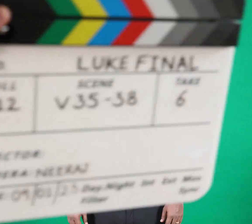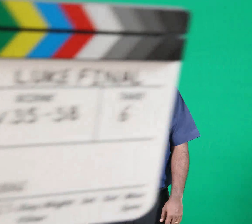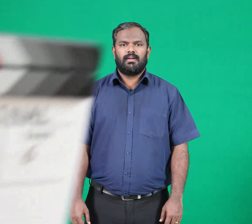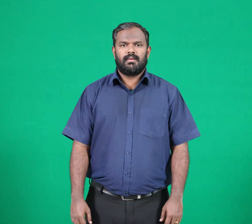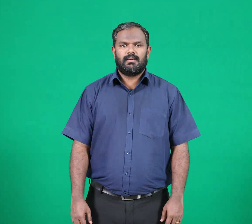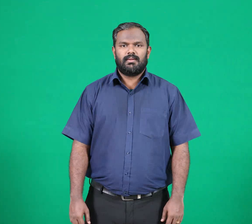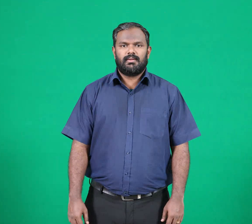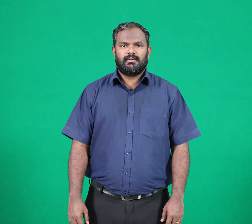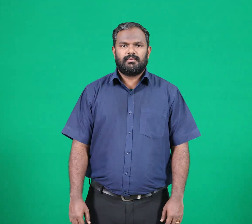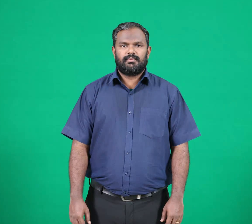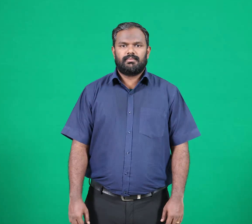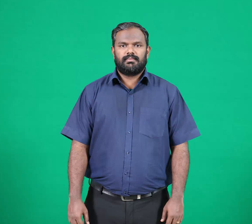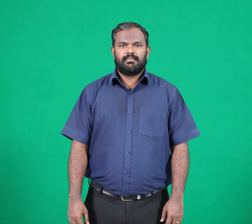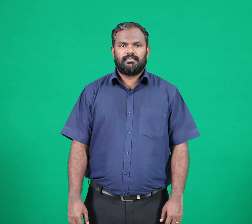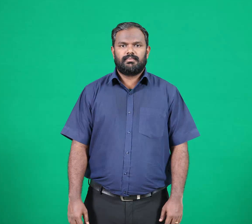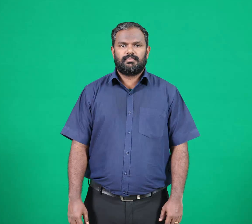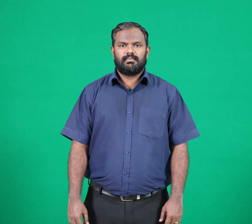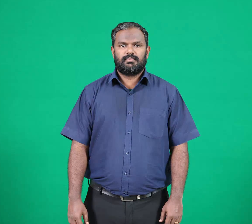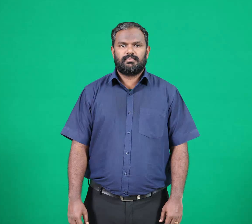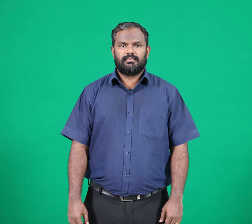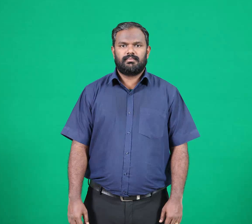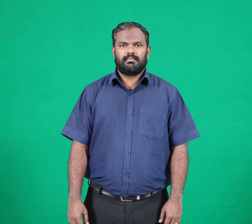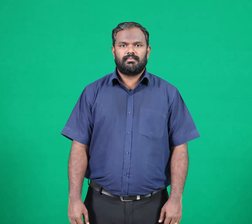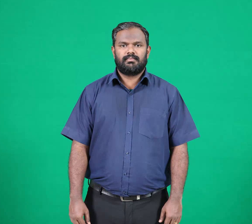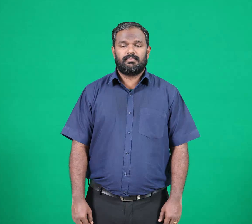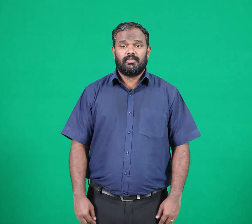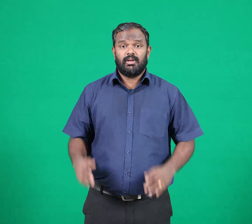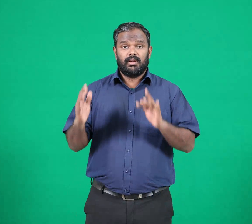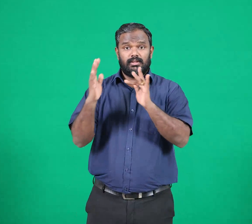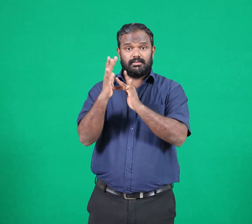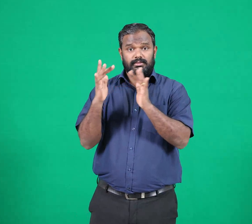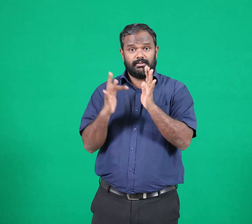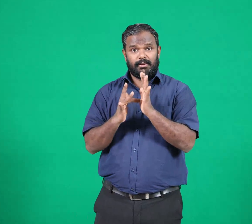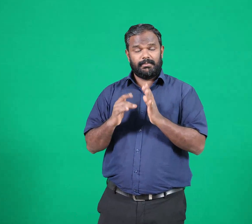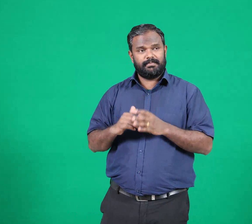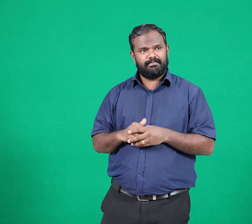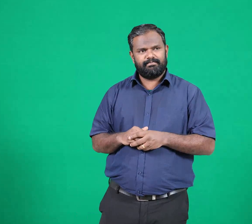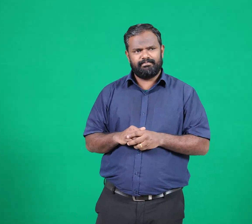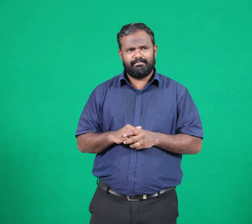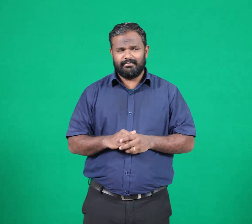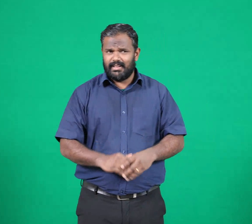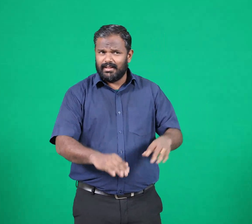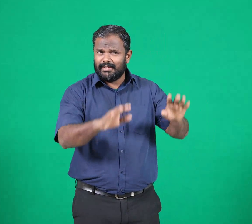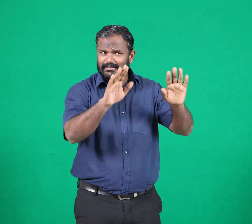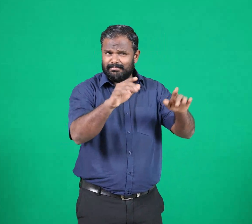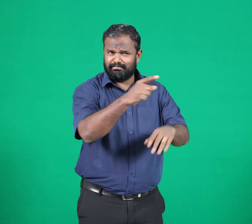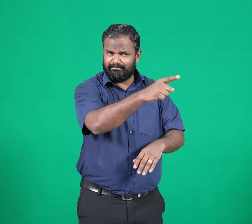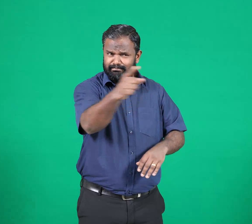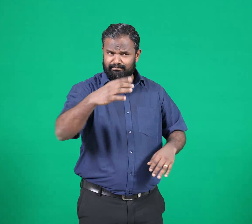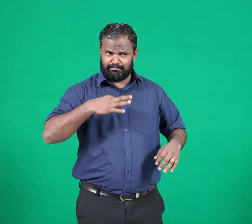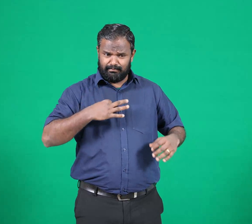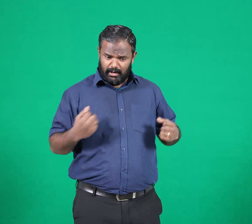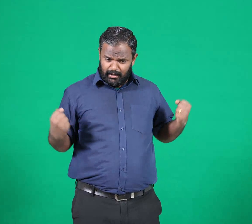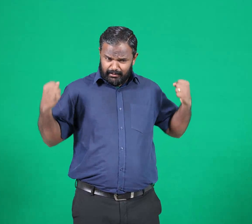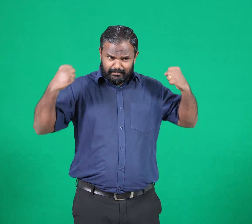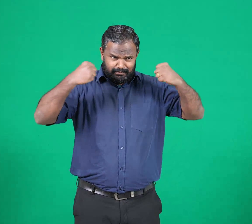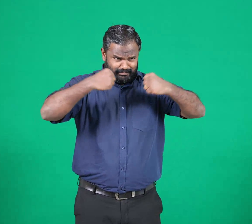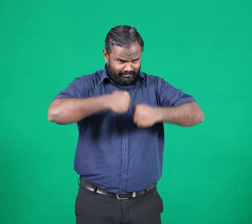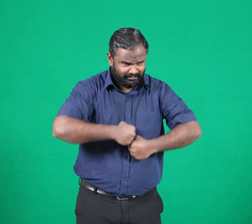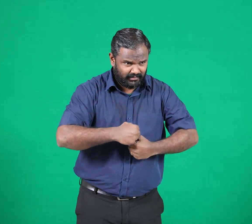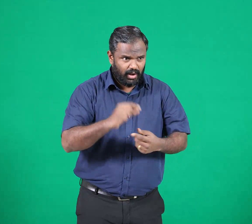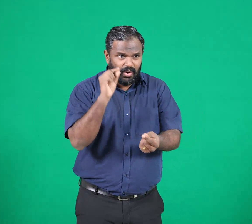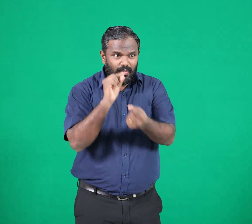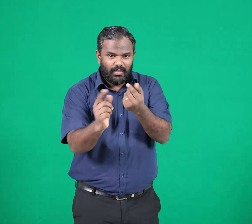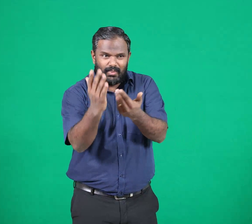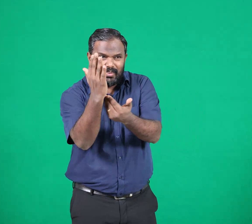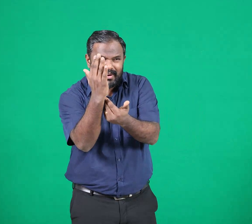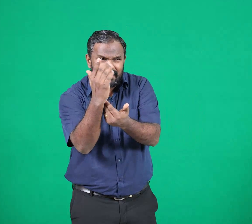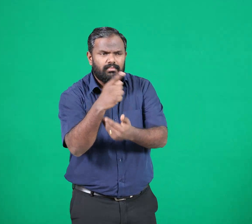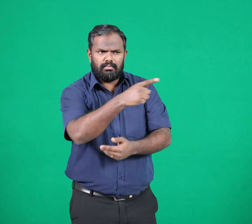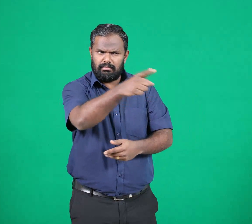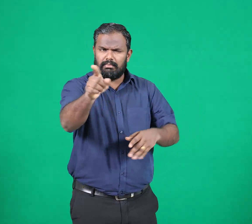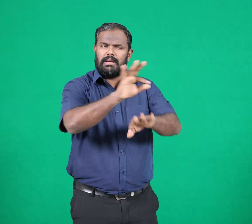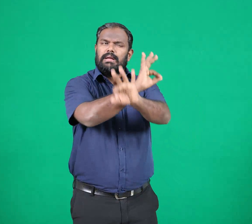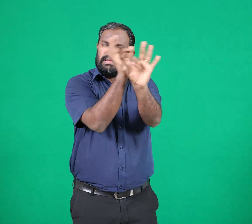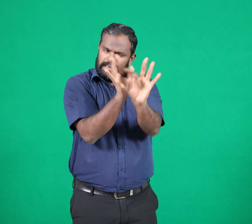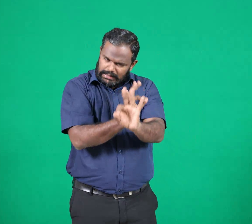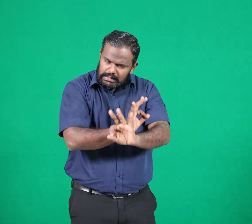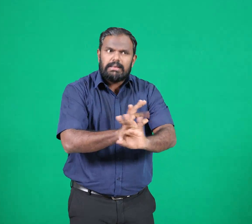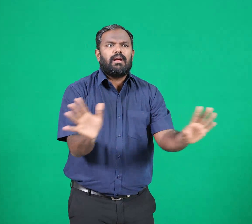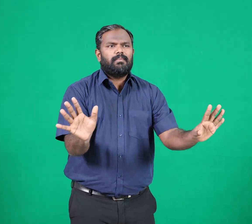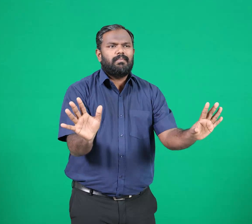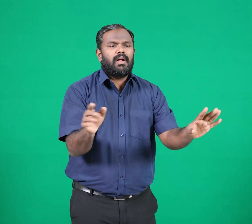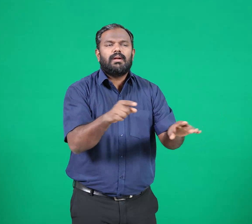Be dressed for service and keep your lamps burning.